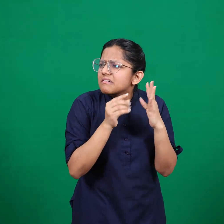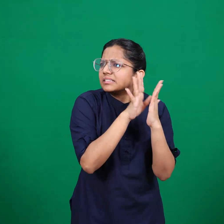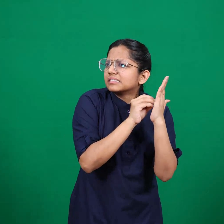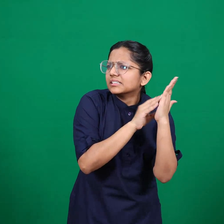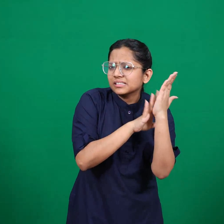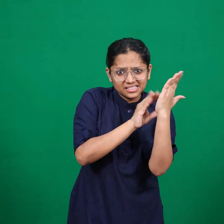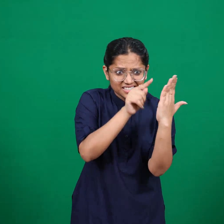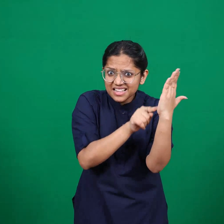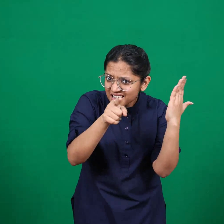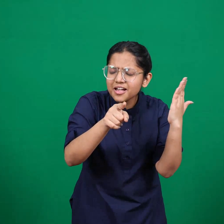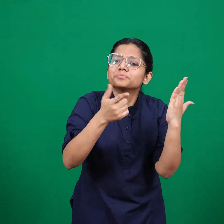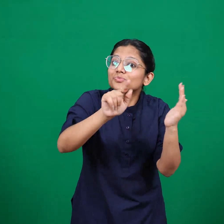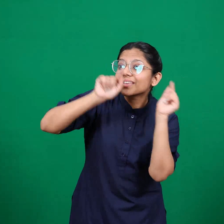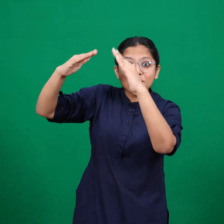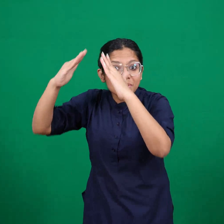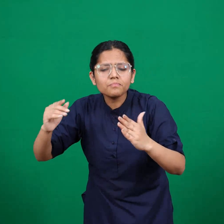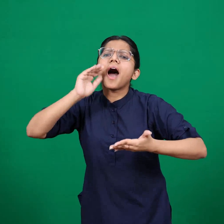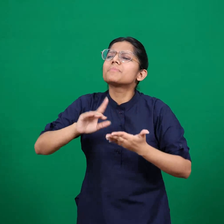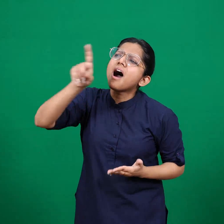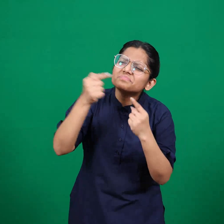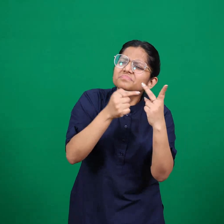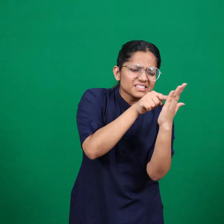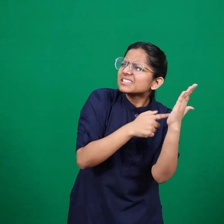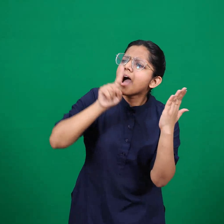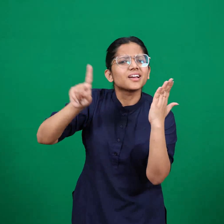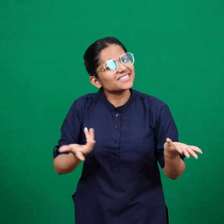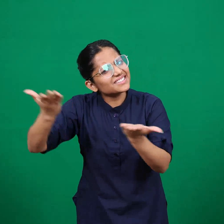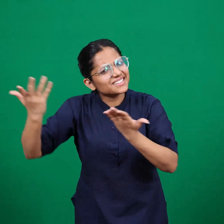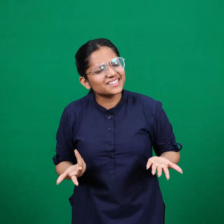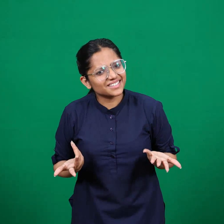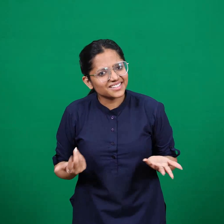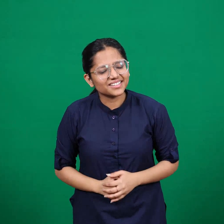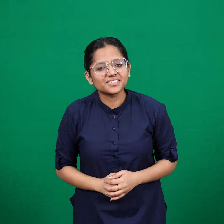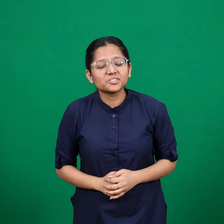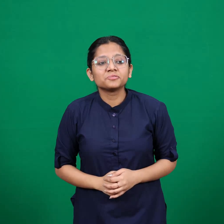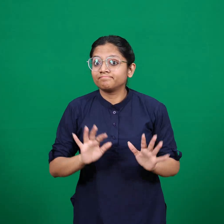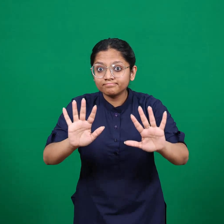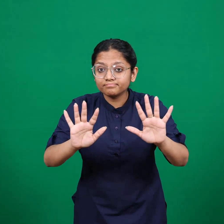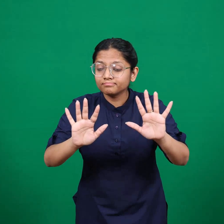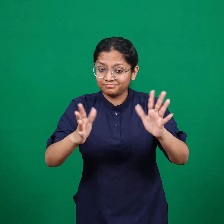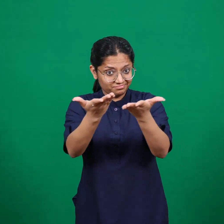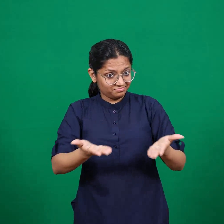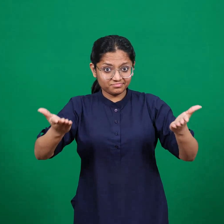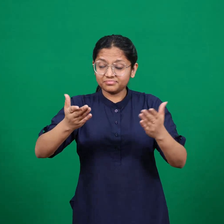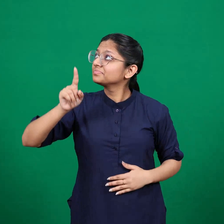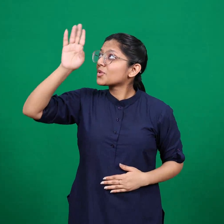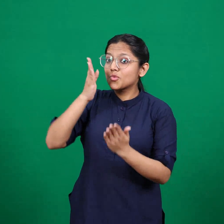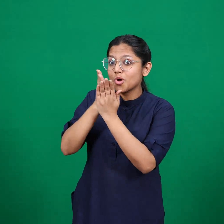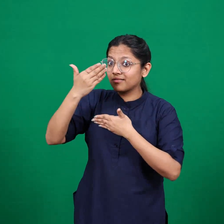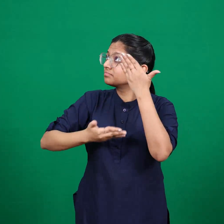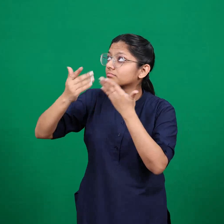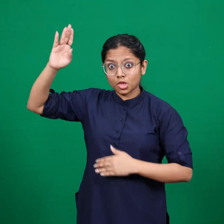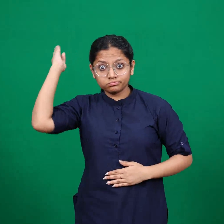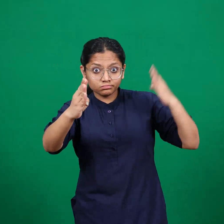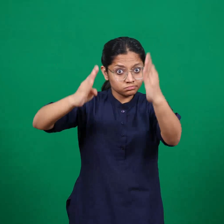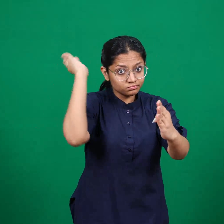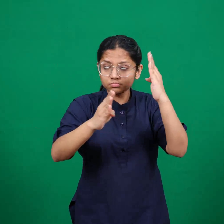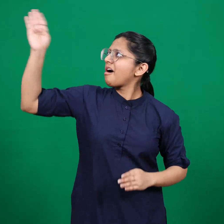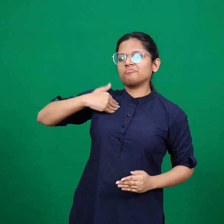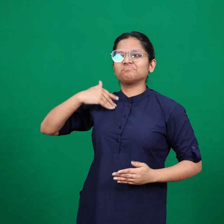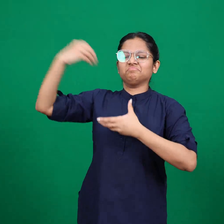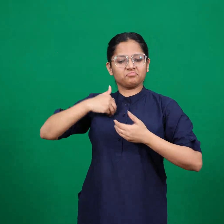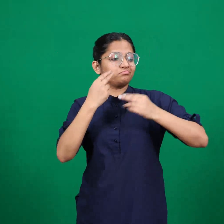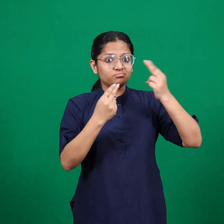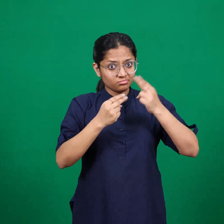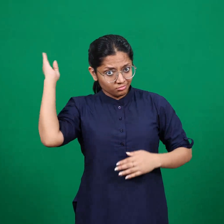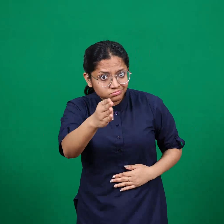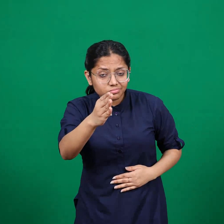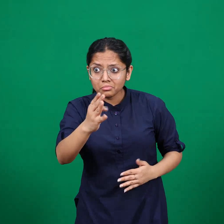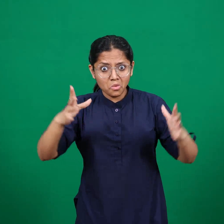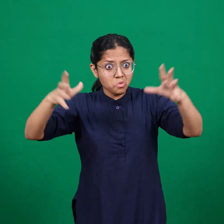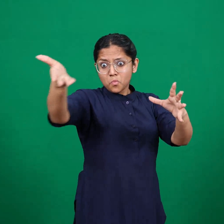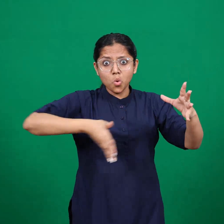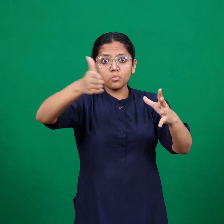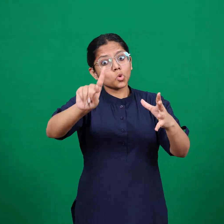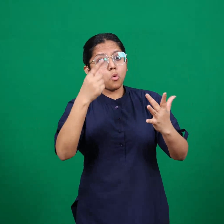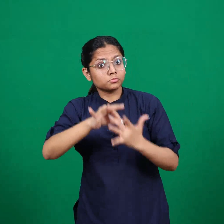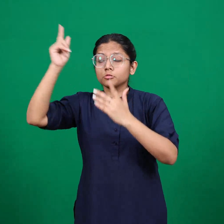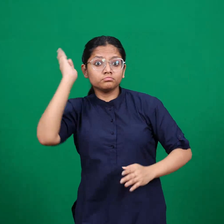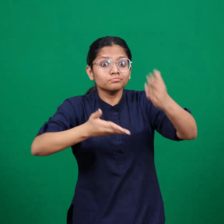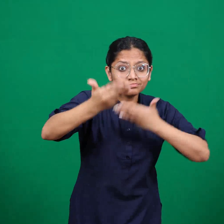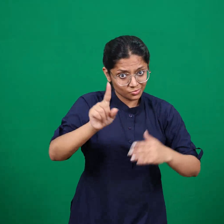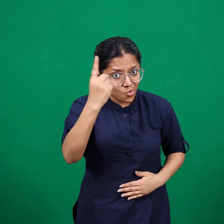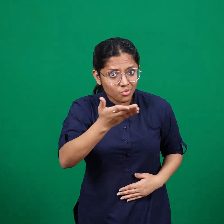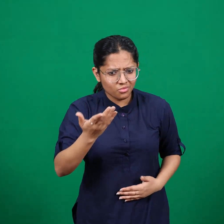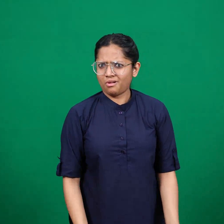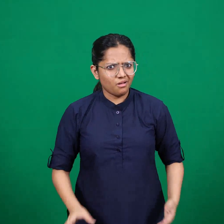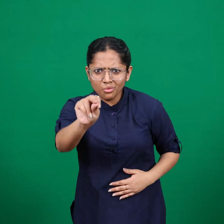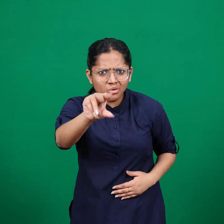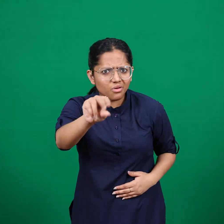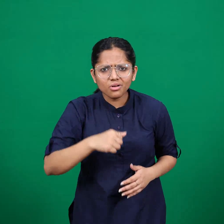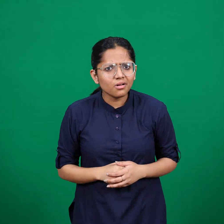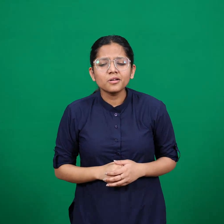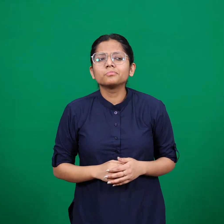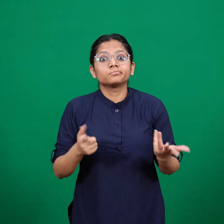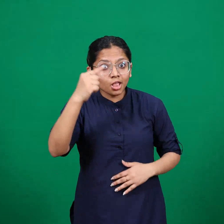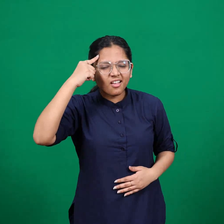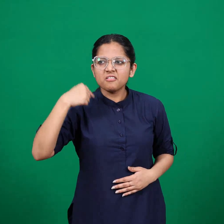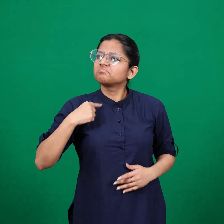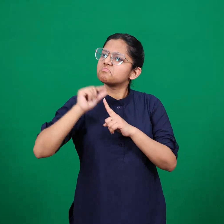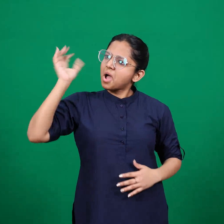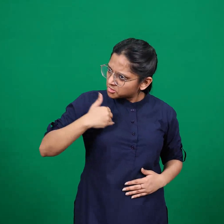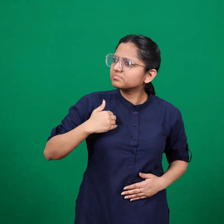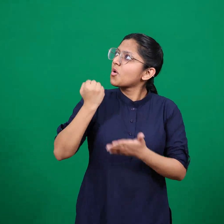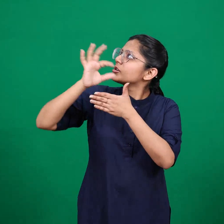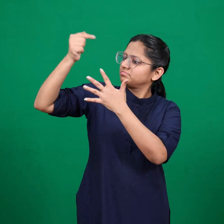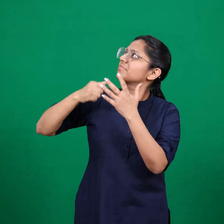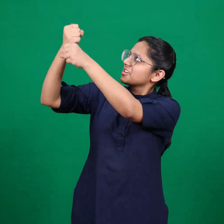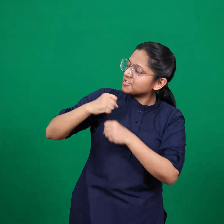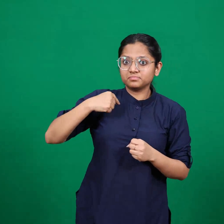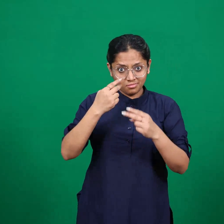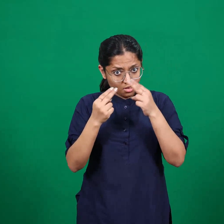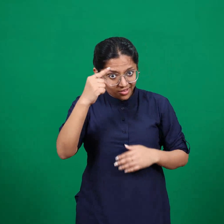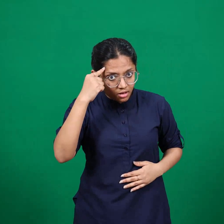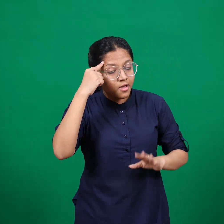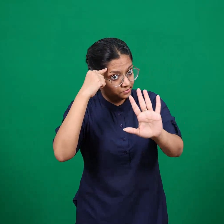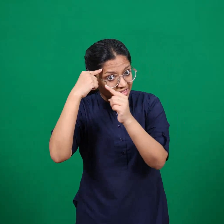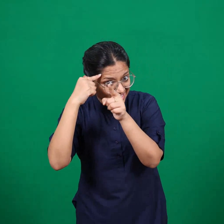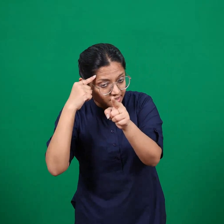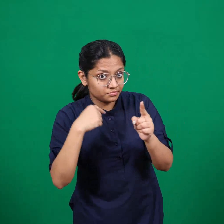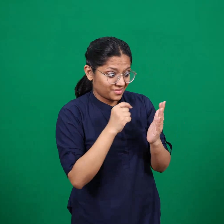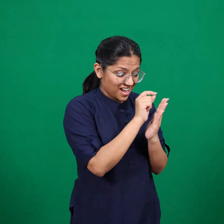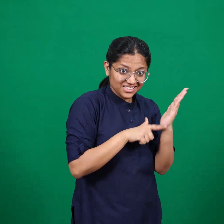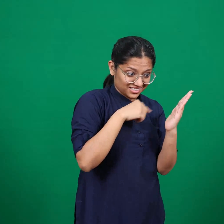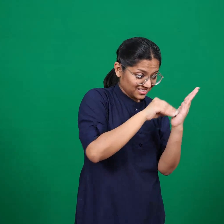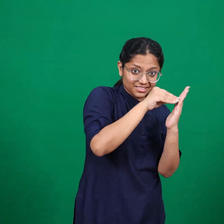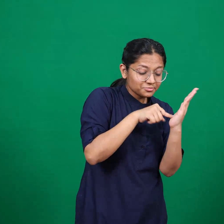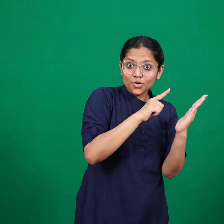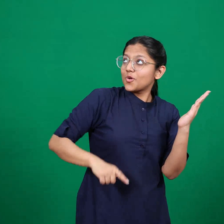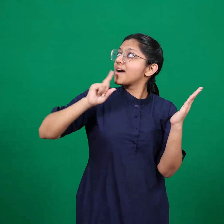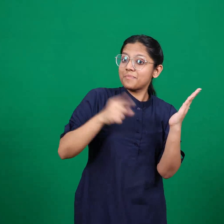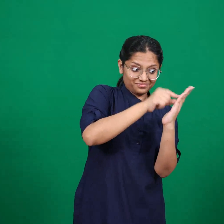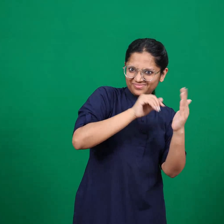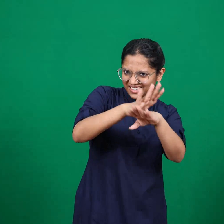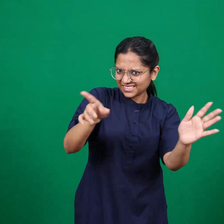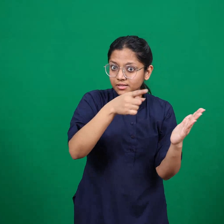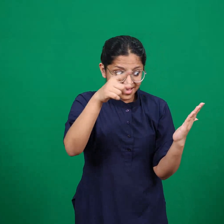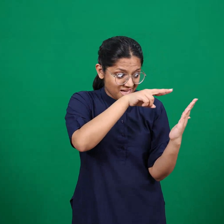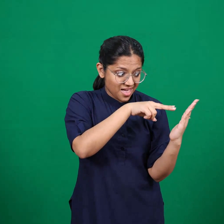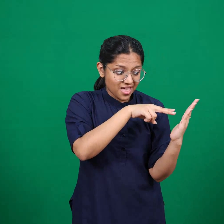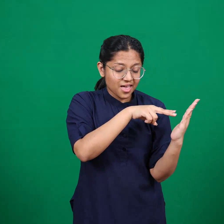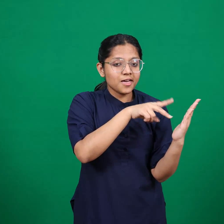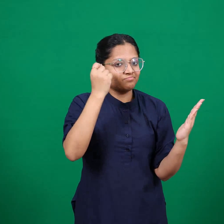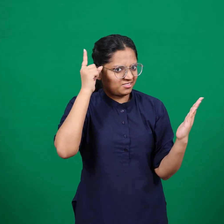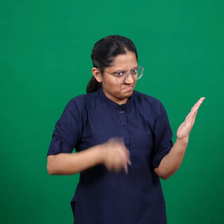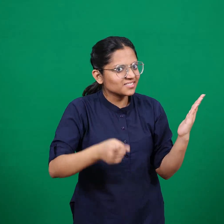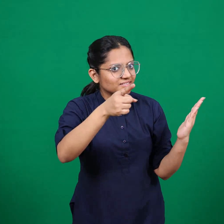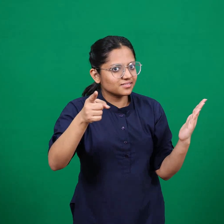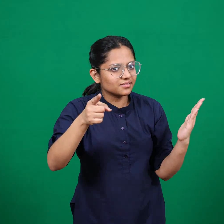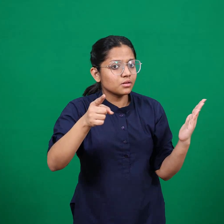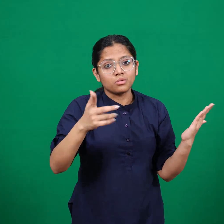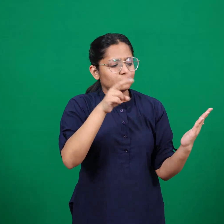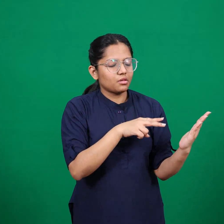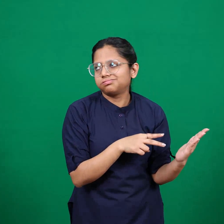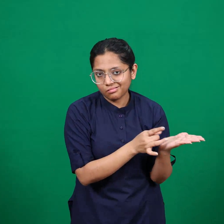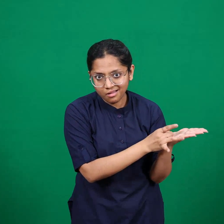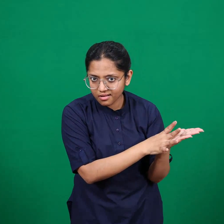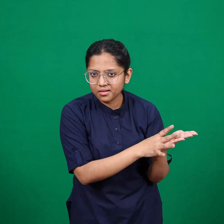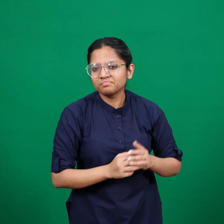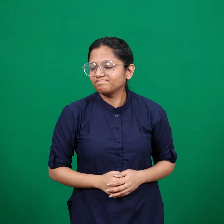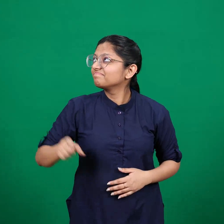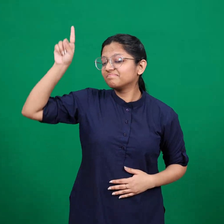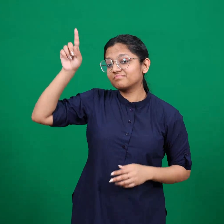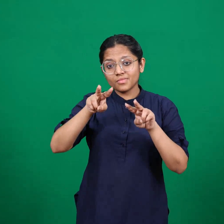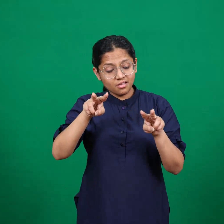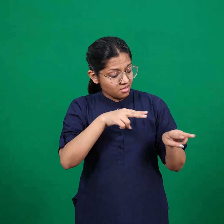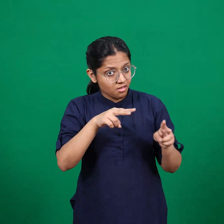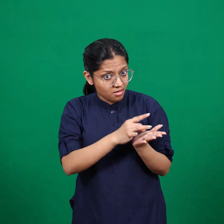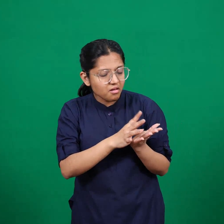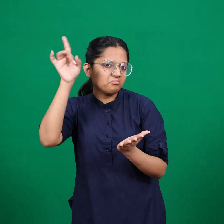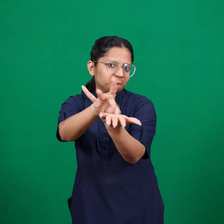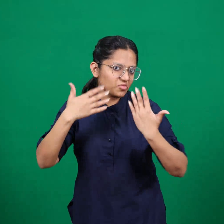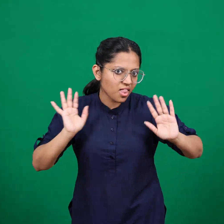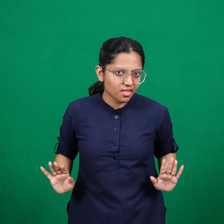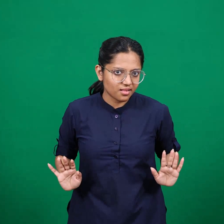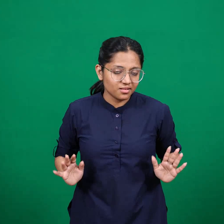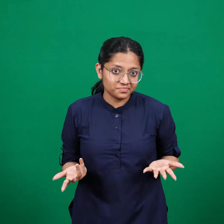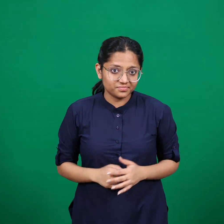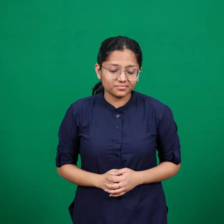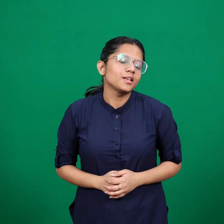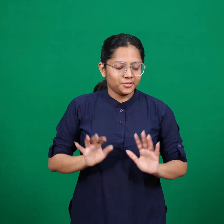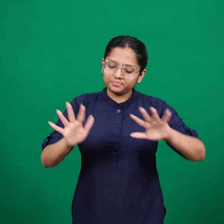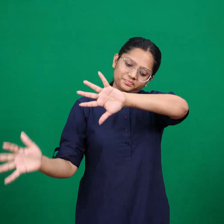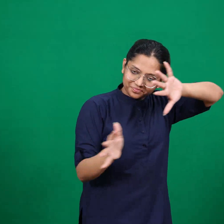Or are you the only ones it has reached? If anyone considers himself a prophet or spiritual person, let him acknowledge that what I am writing you is the Lord ' s command.